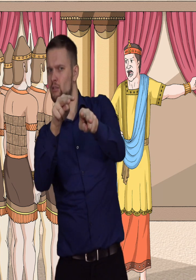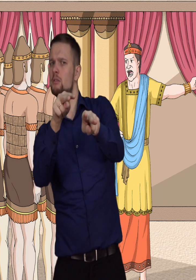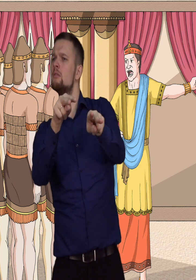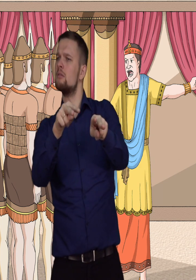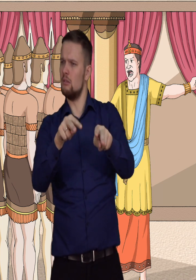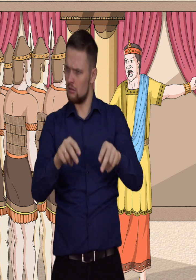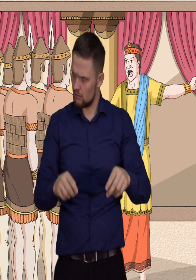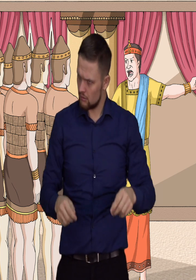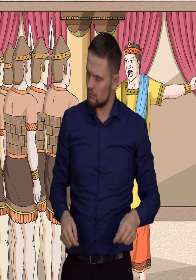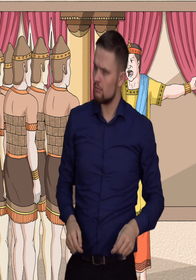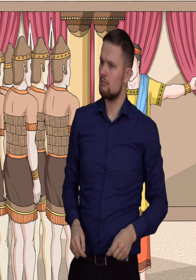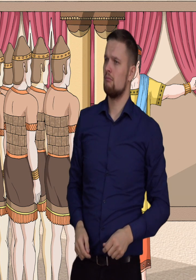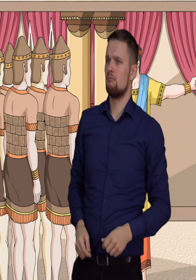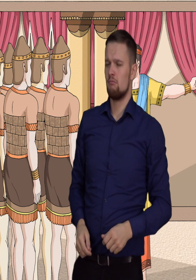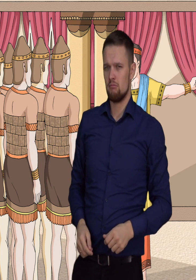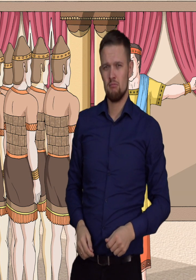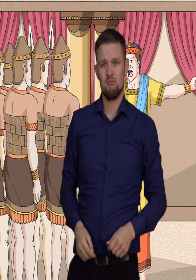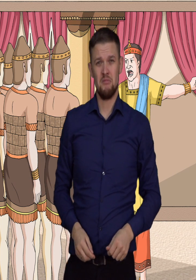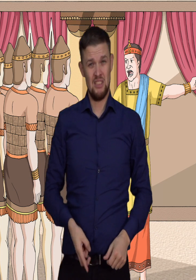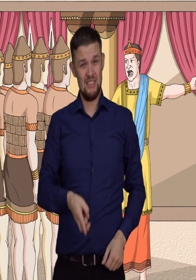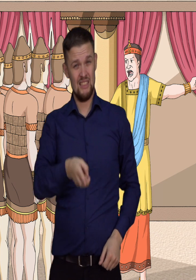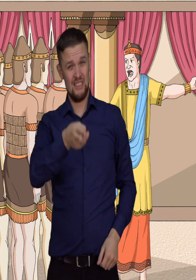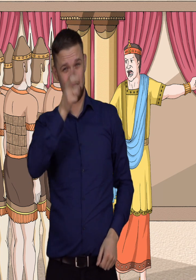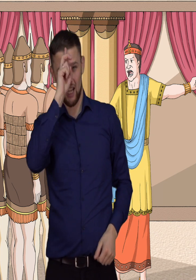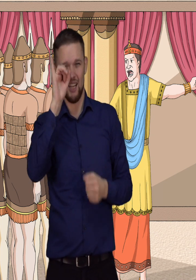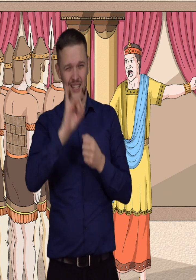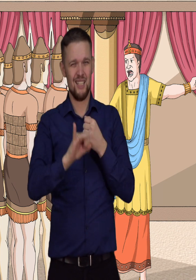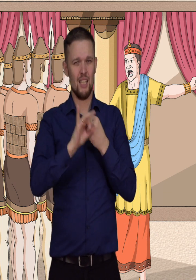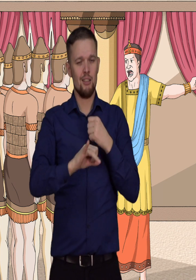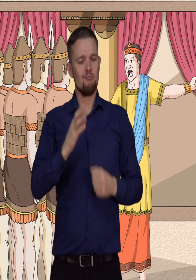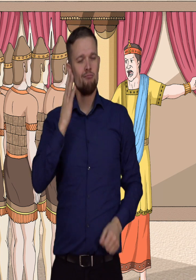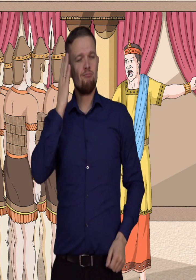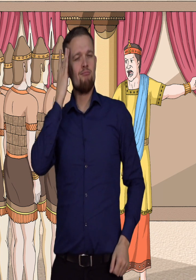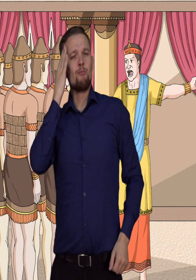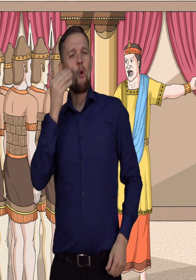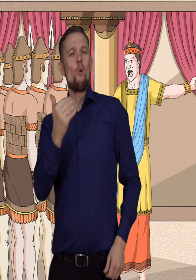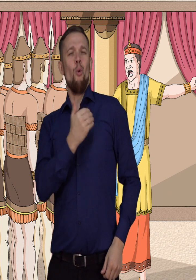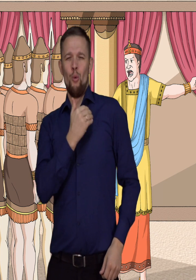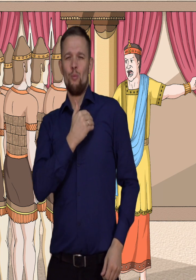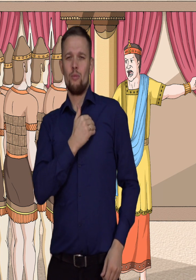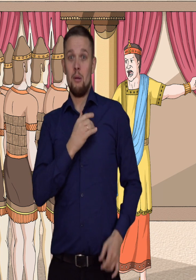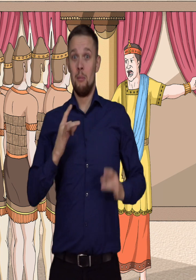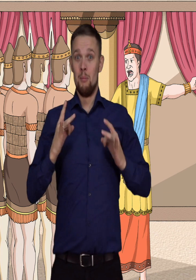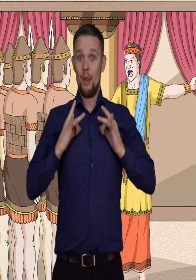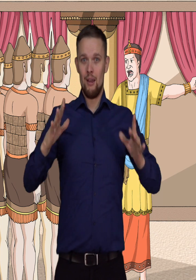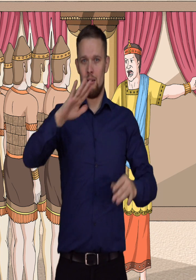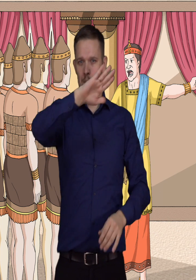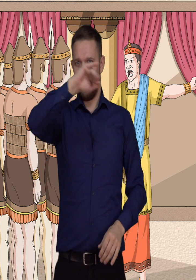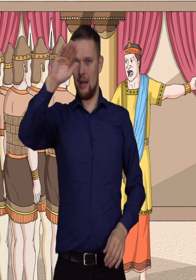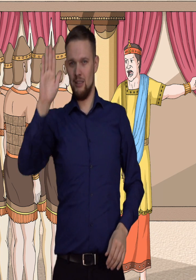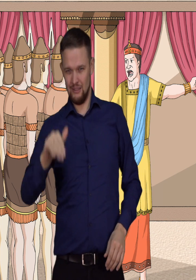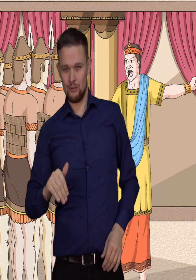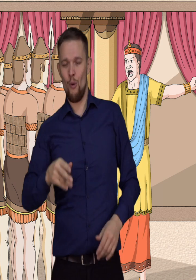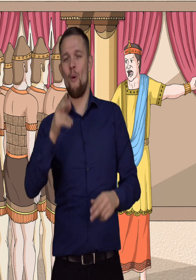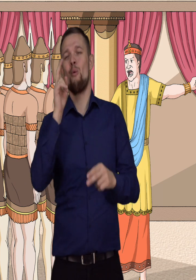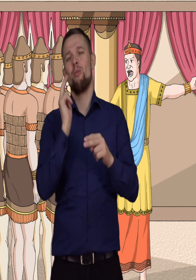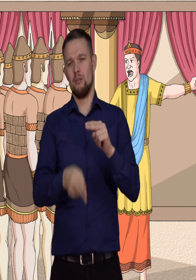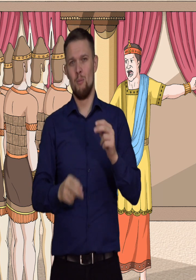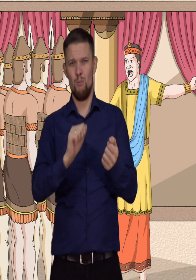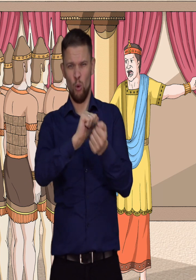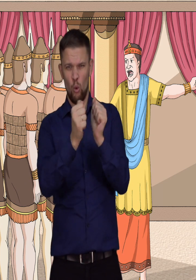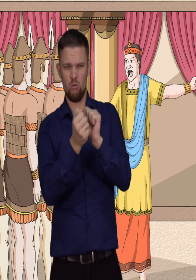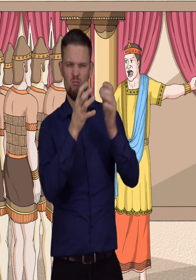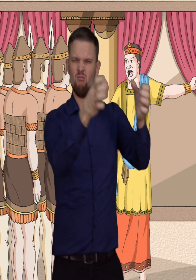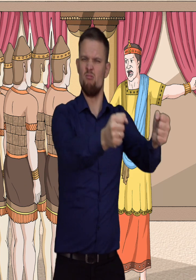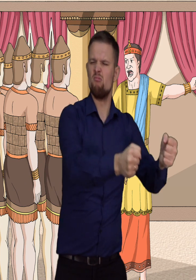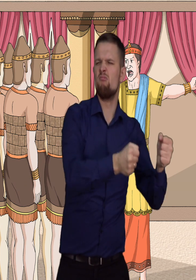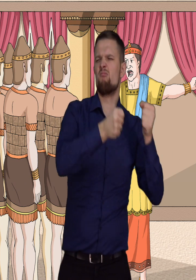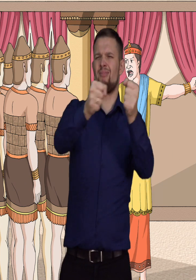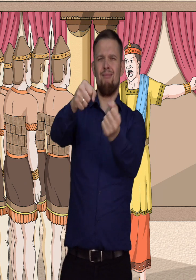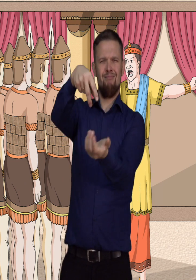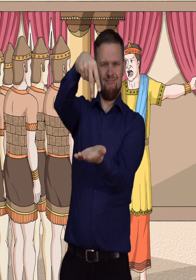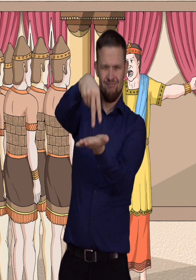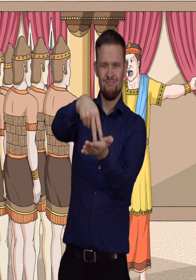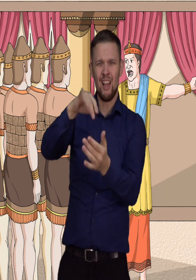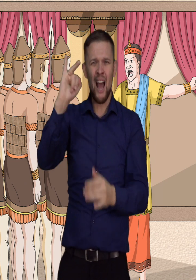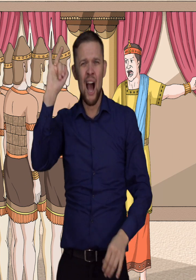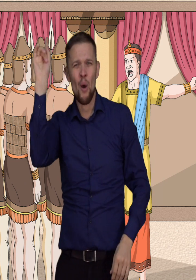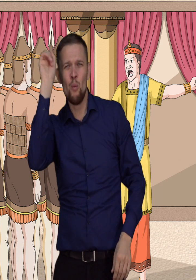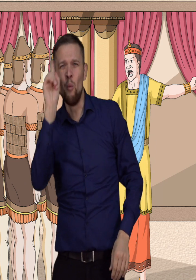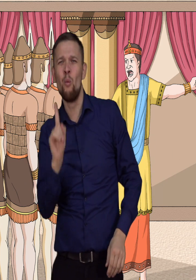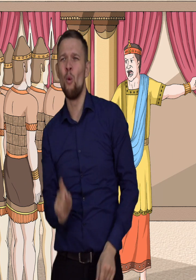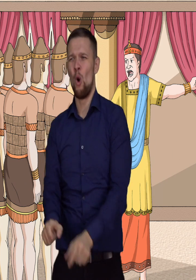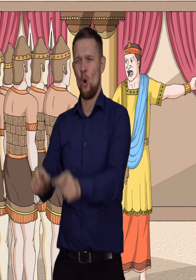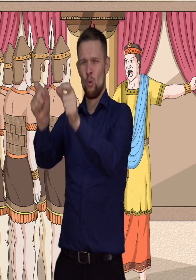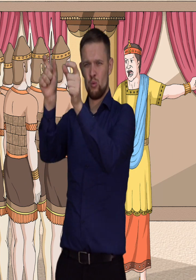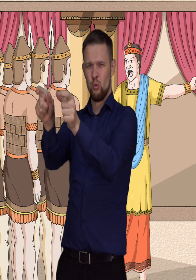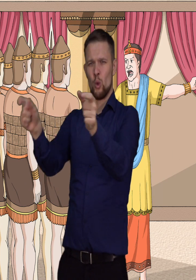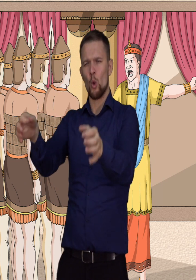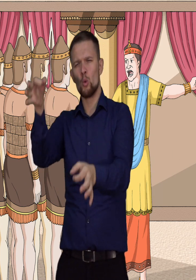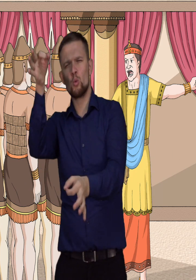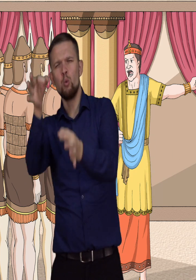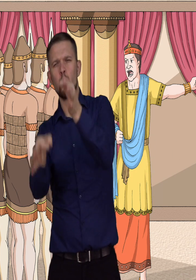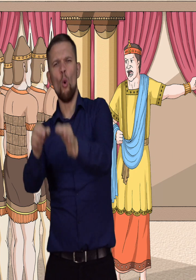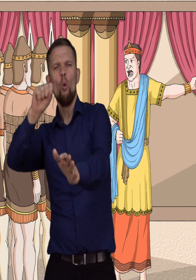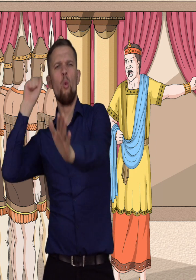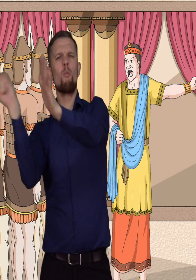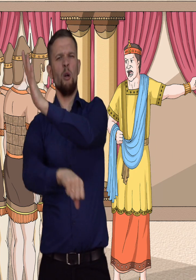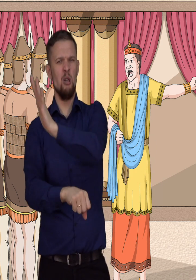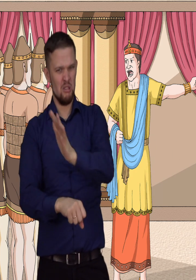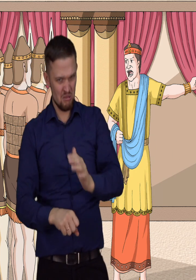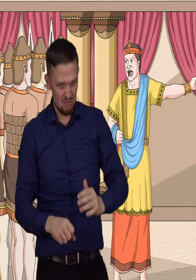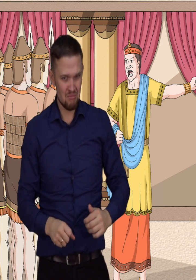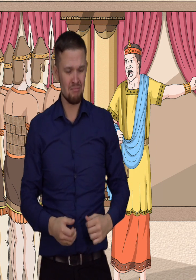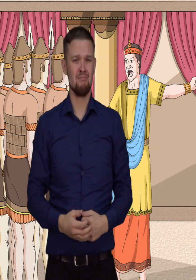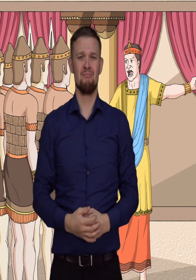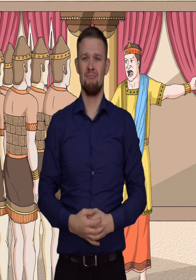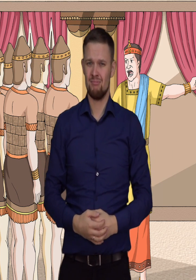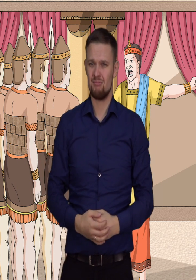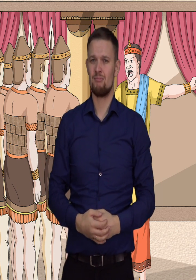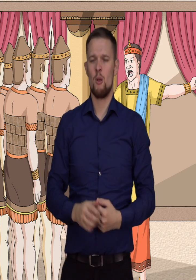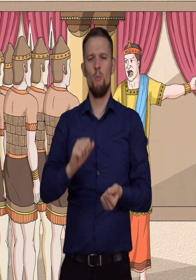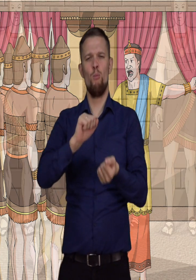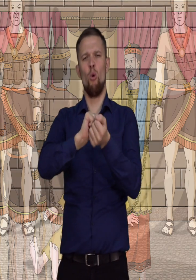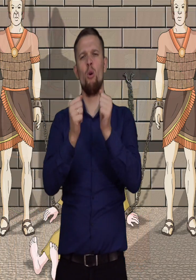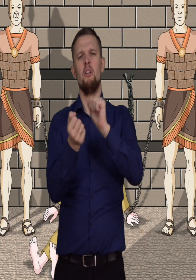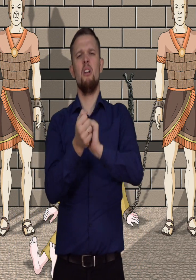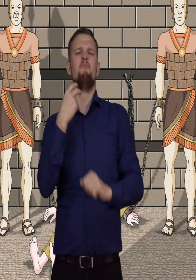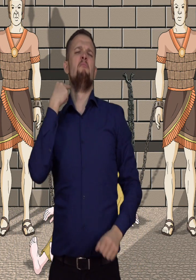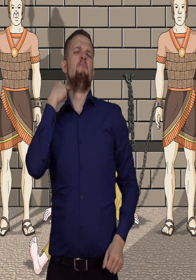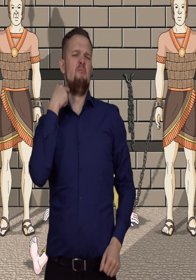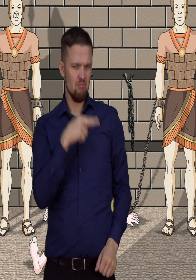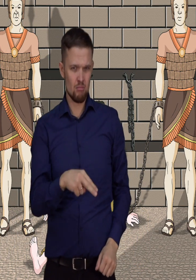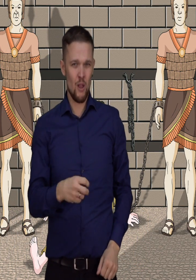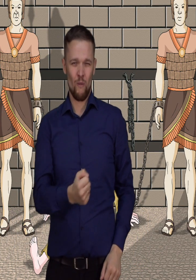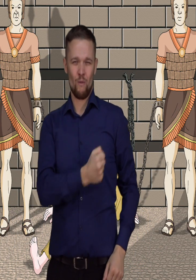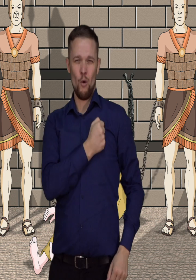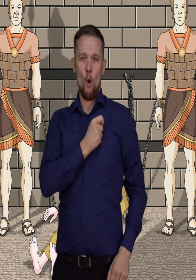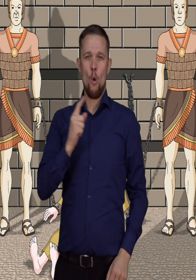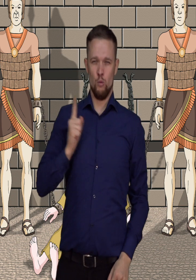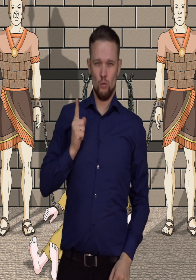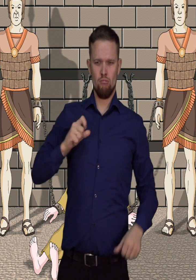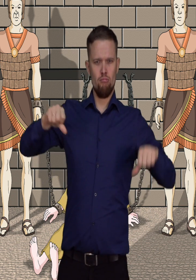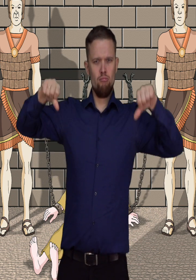Herod intended to bring him out to the people after the Passover.